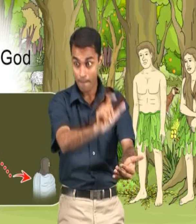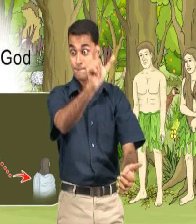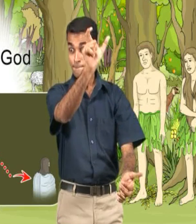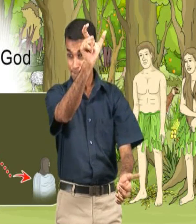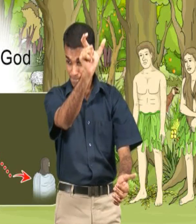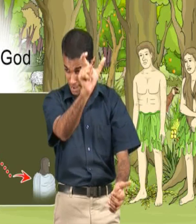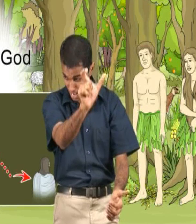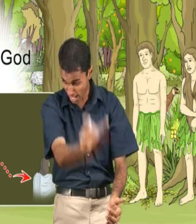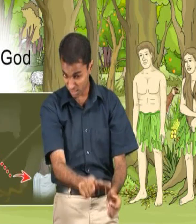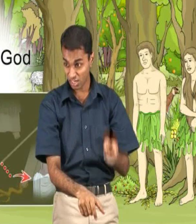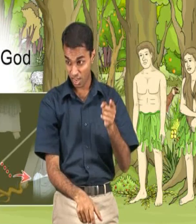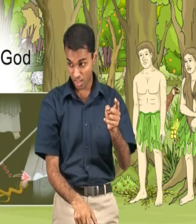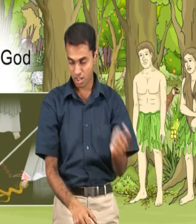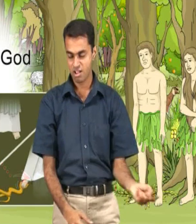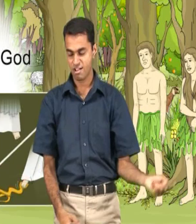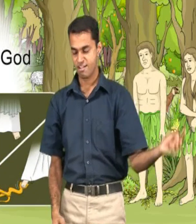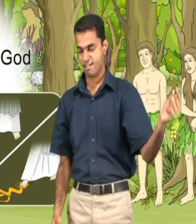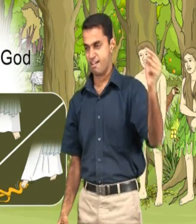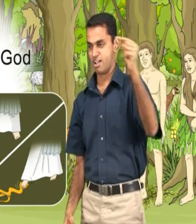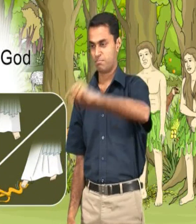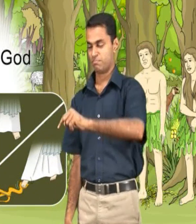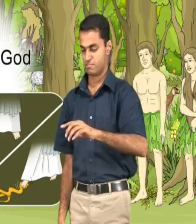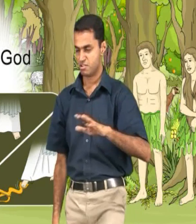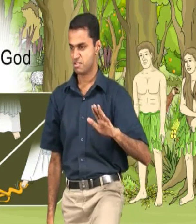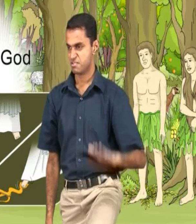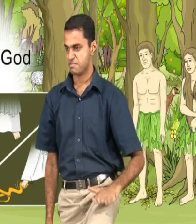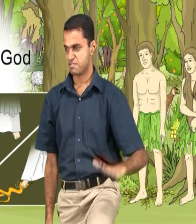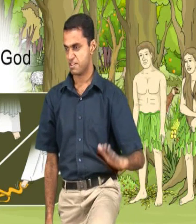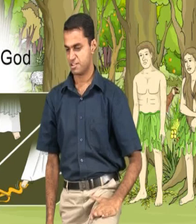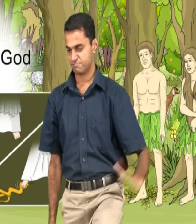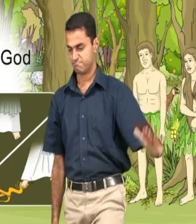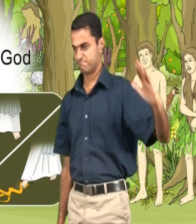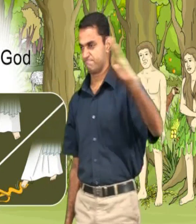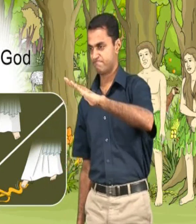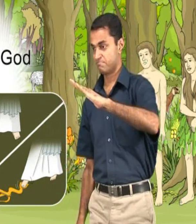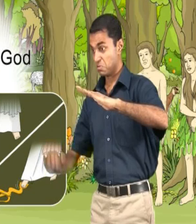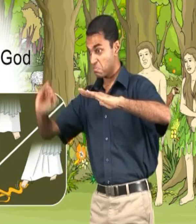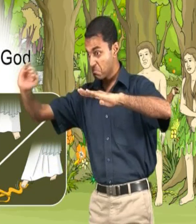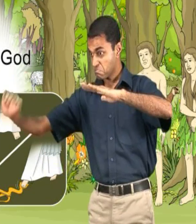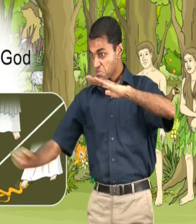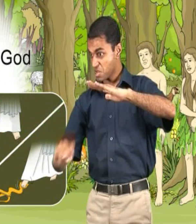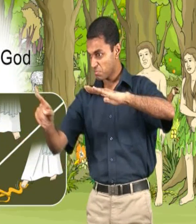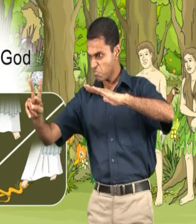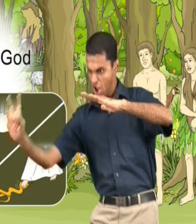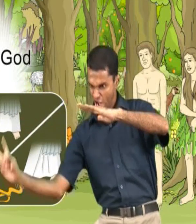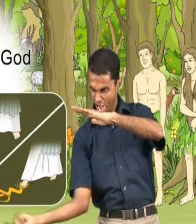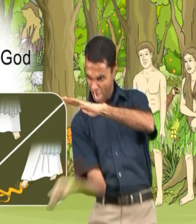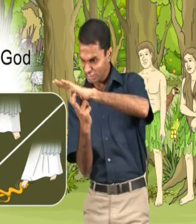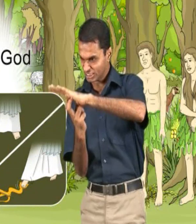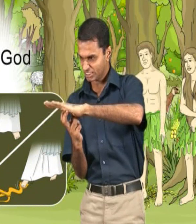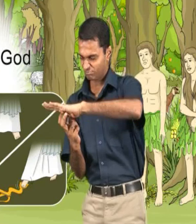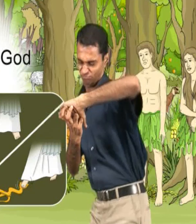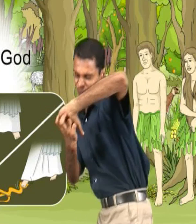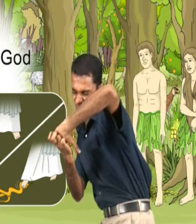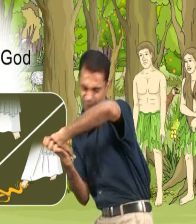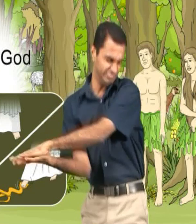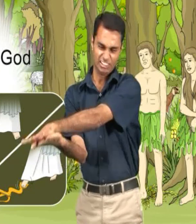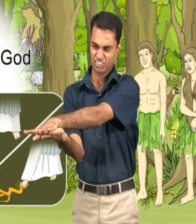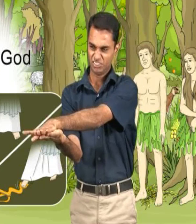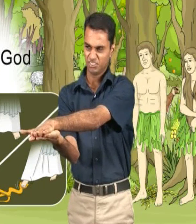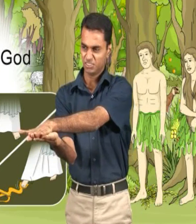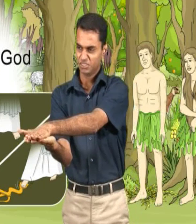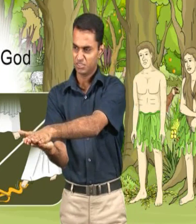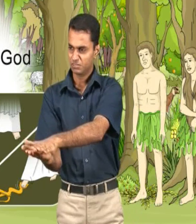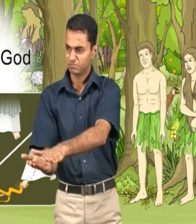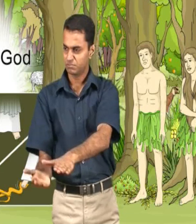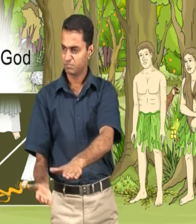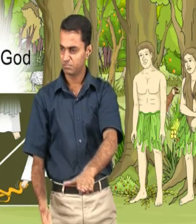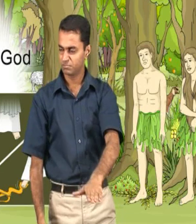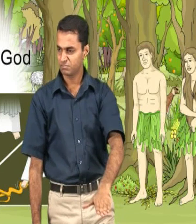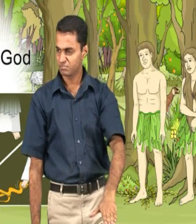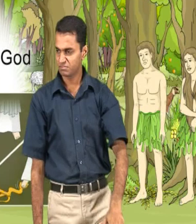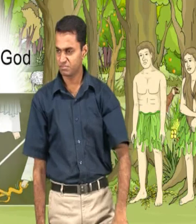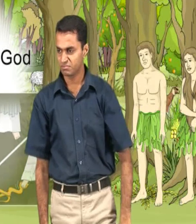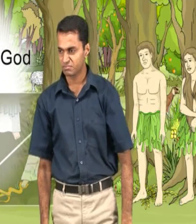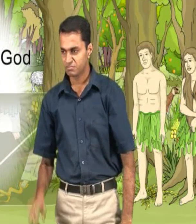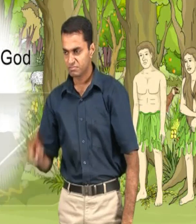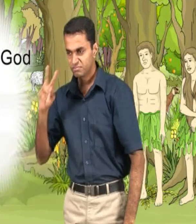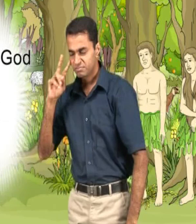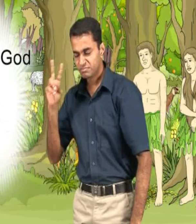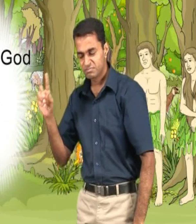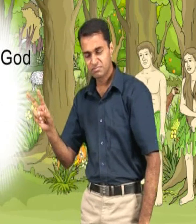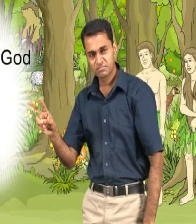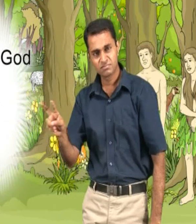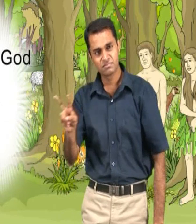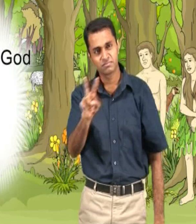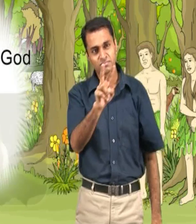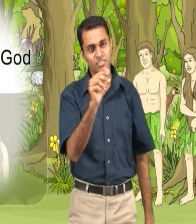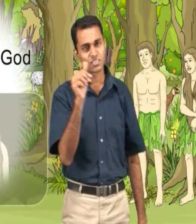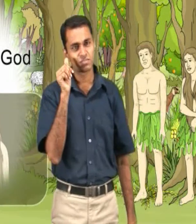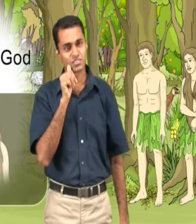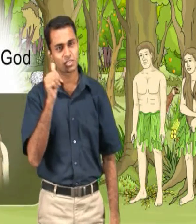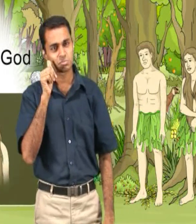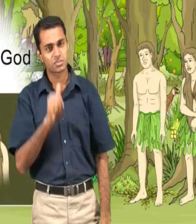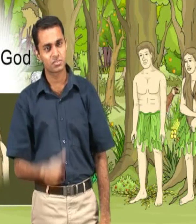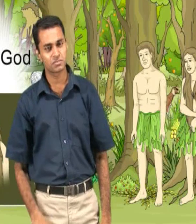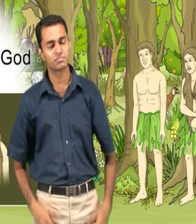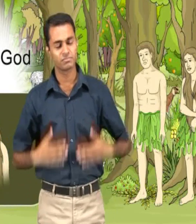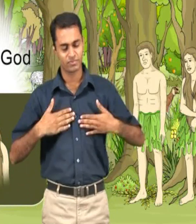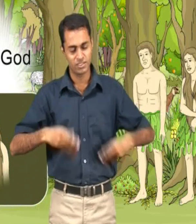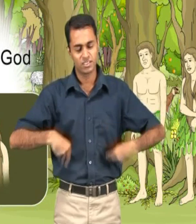He will crush your head, and you will strike his heel.”